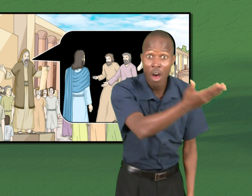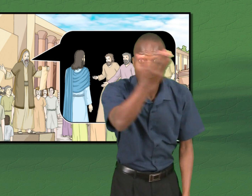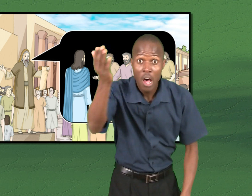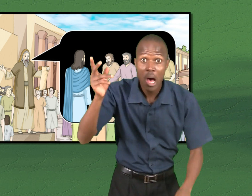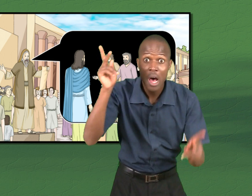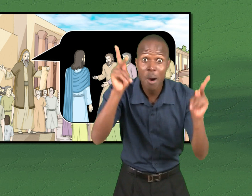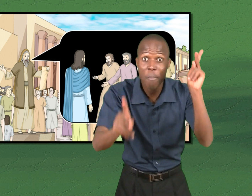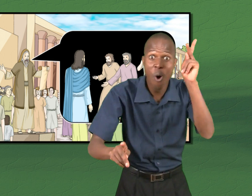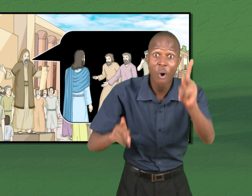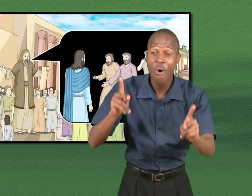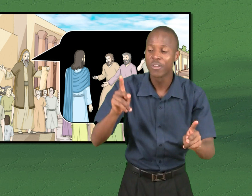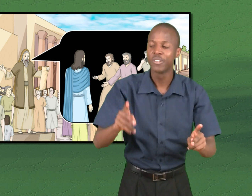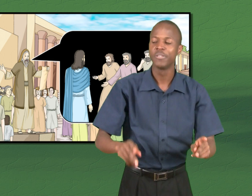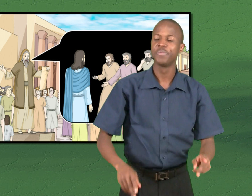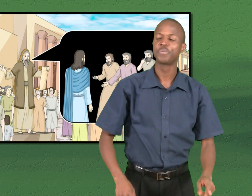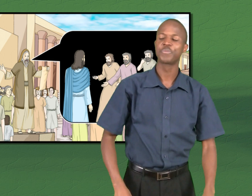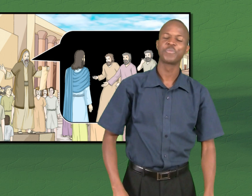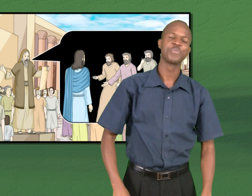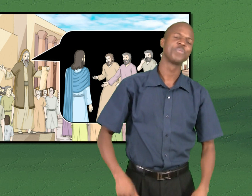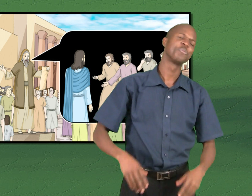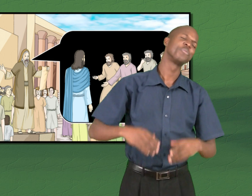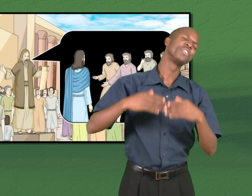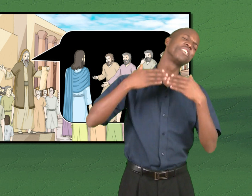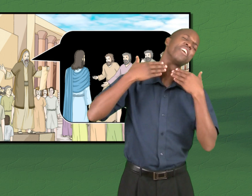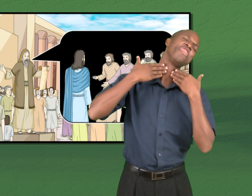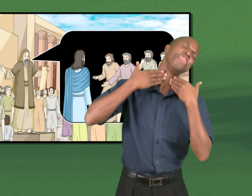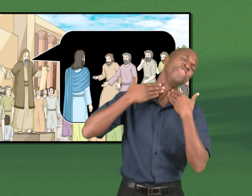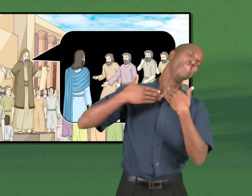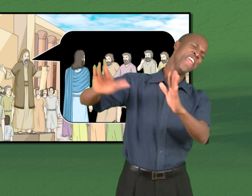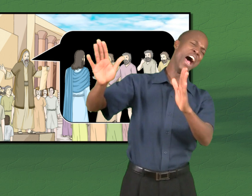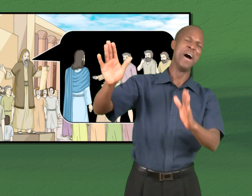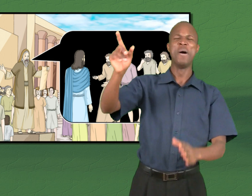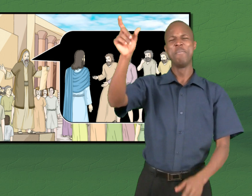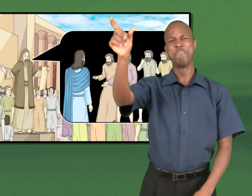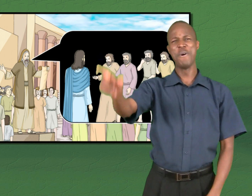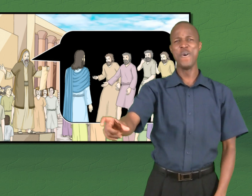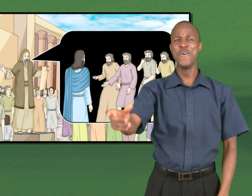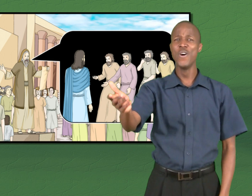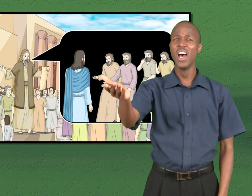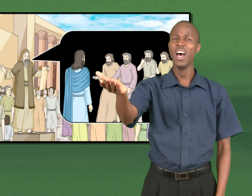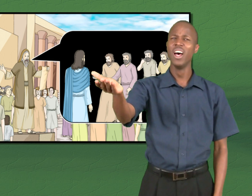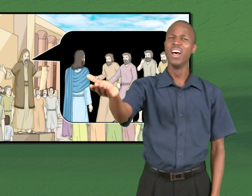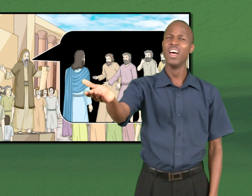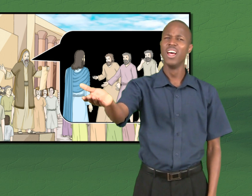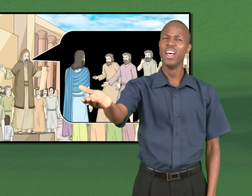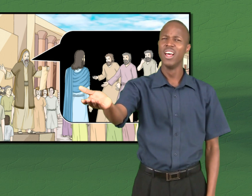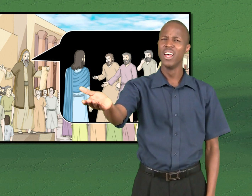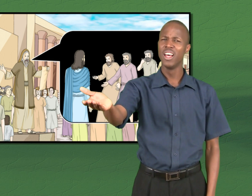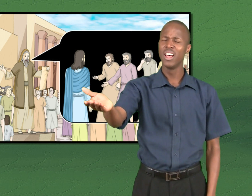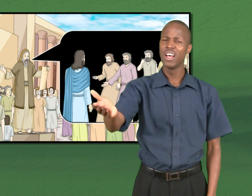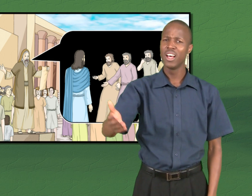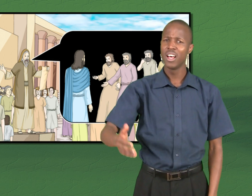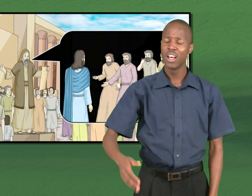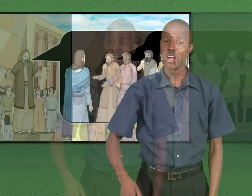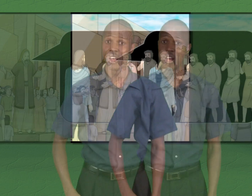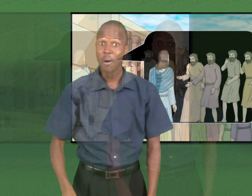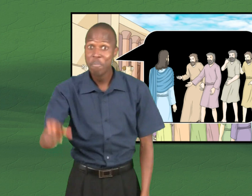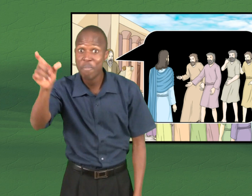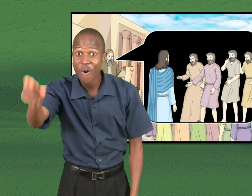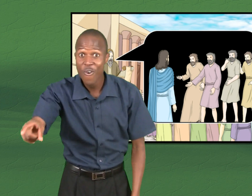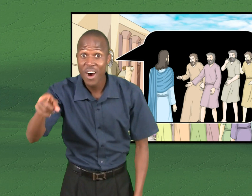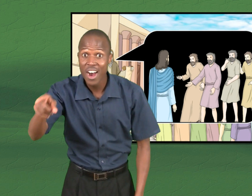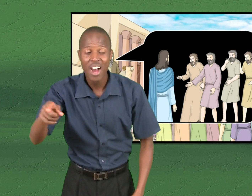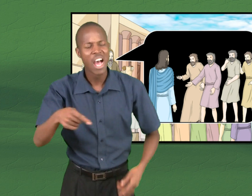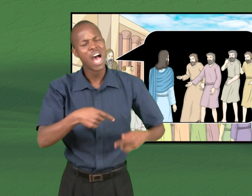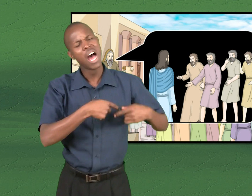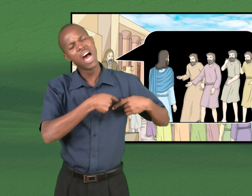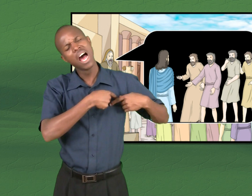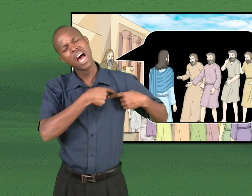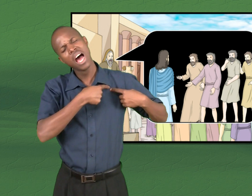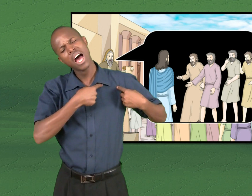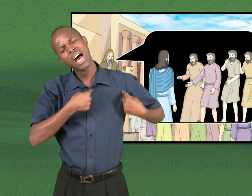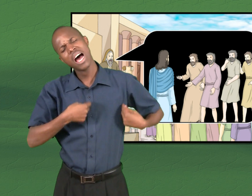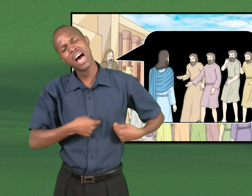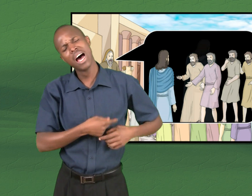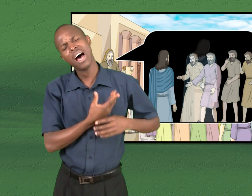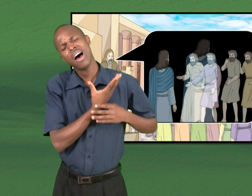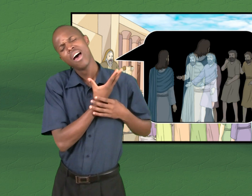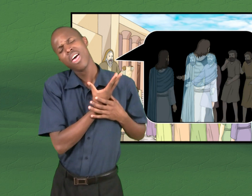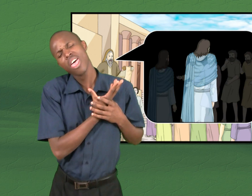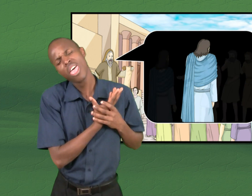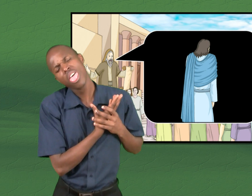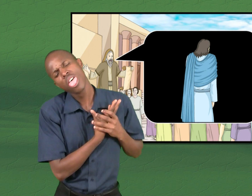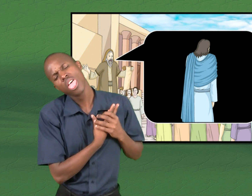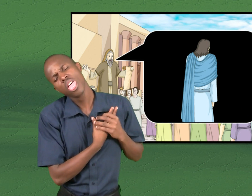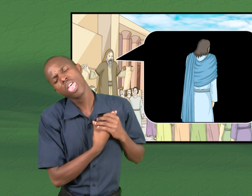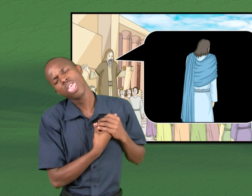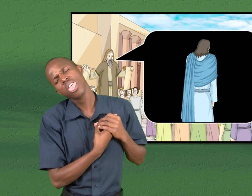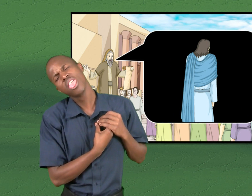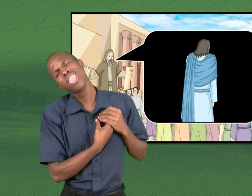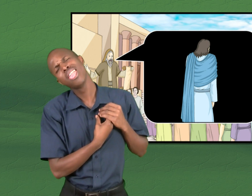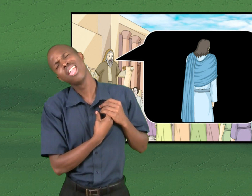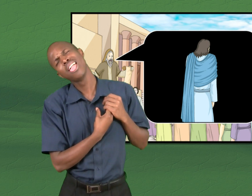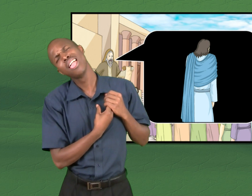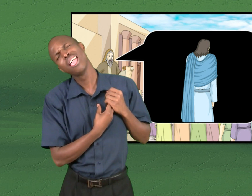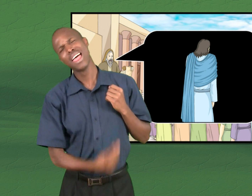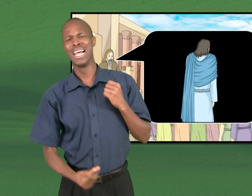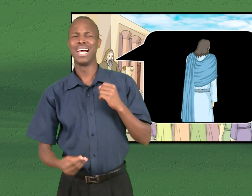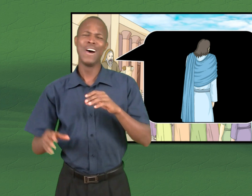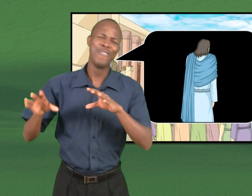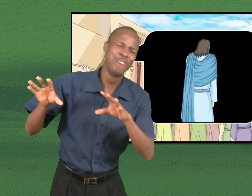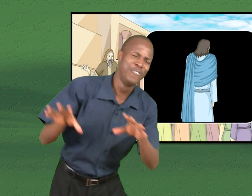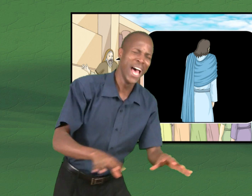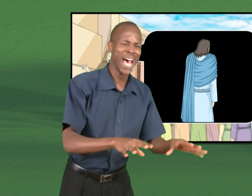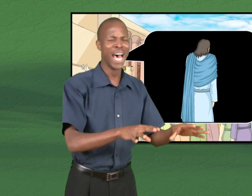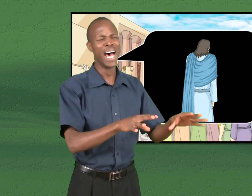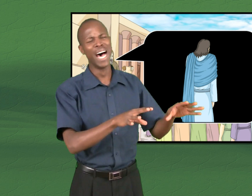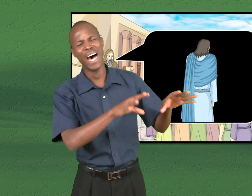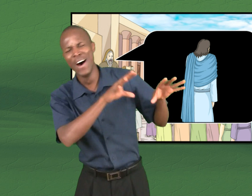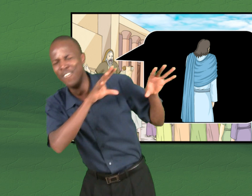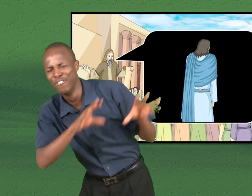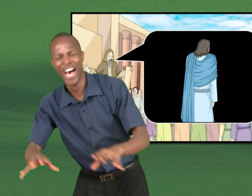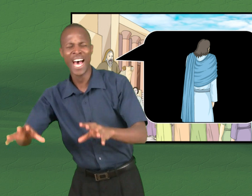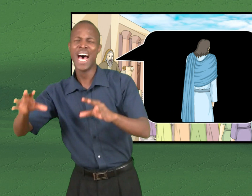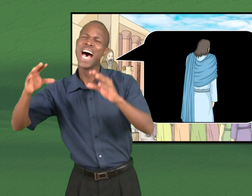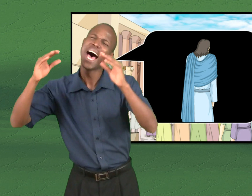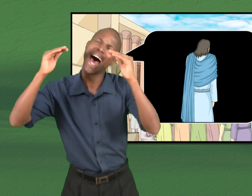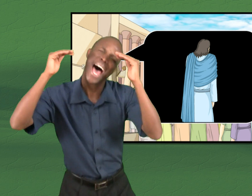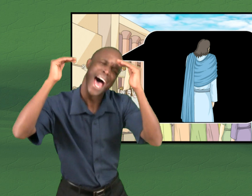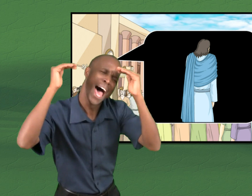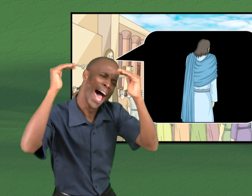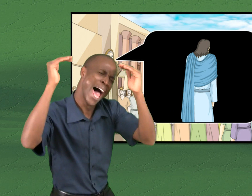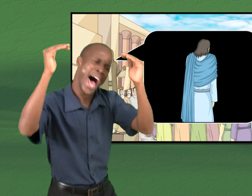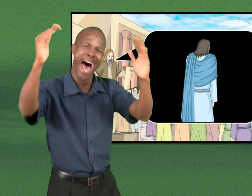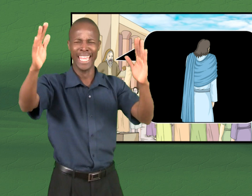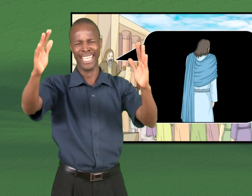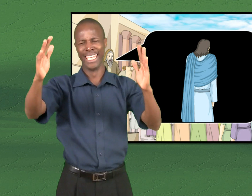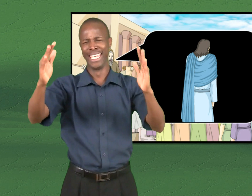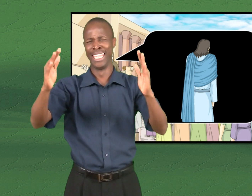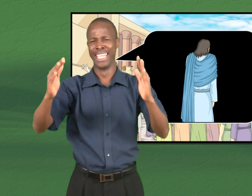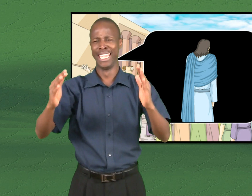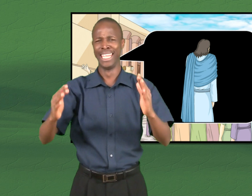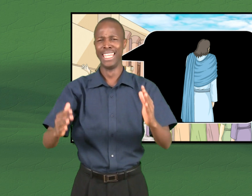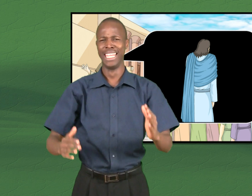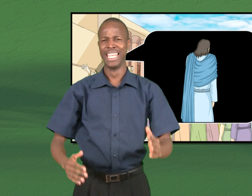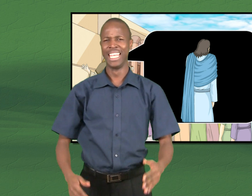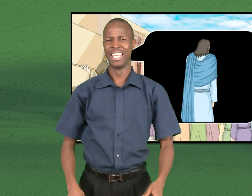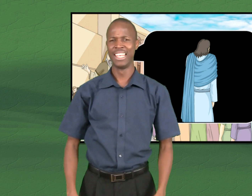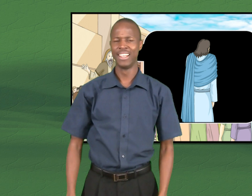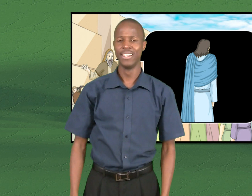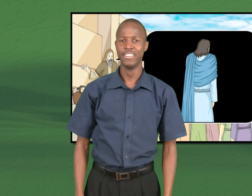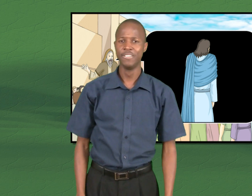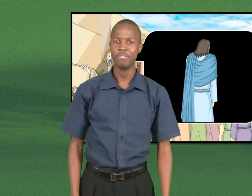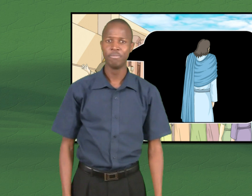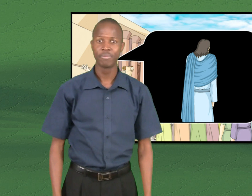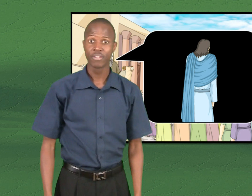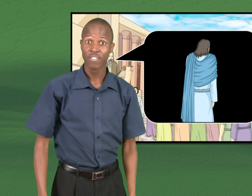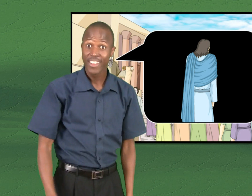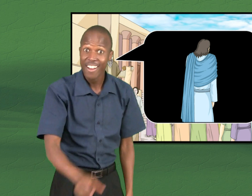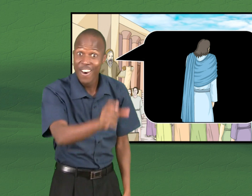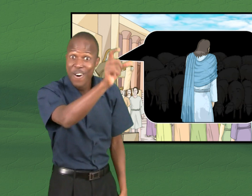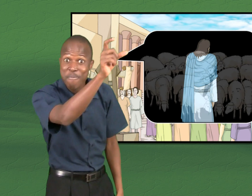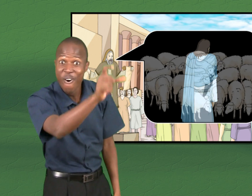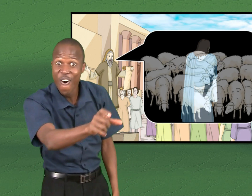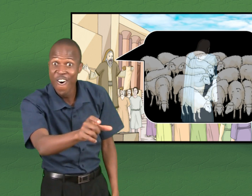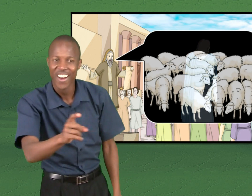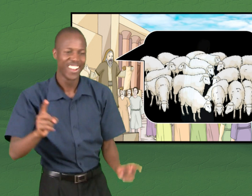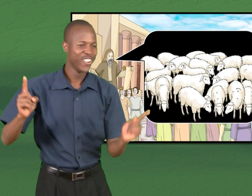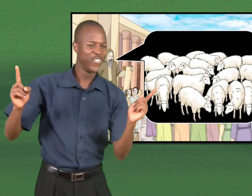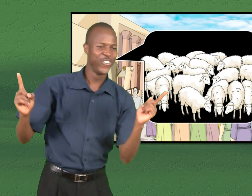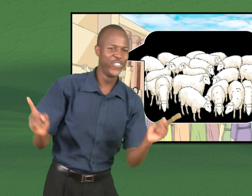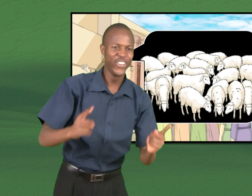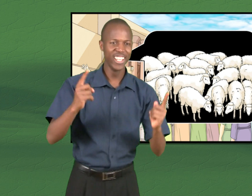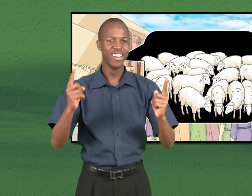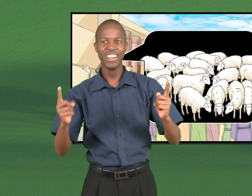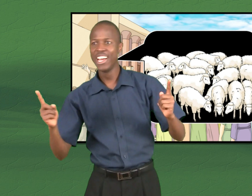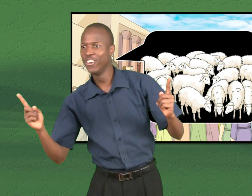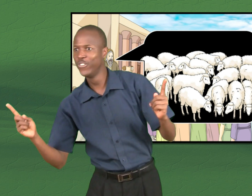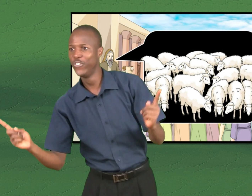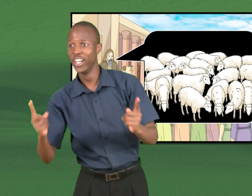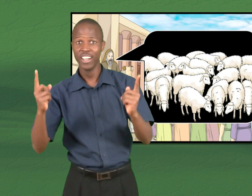But He was pierced for our transgressions, He was crushed for our iniquities; the punishment that brought us peace was upon Him, and by His stripes we are healed.